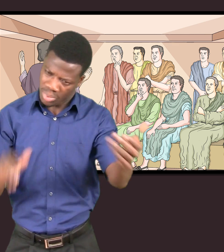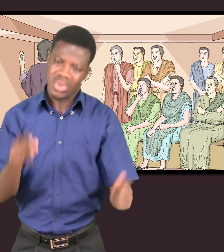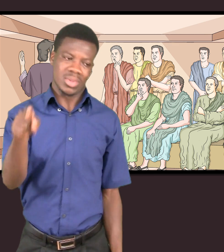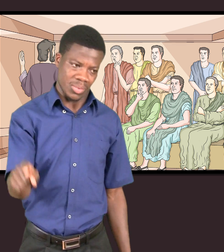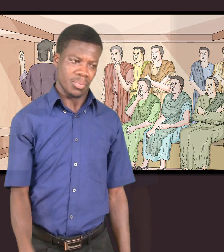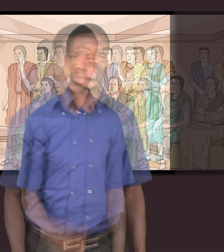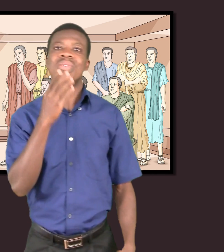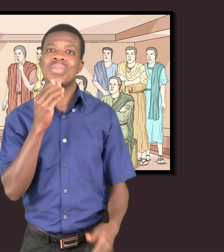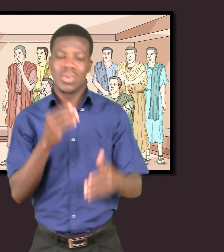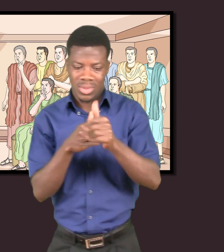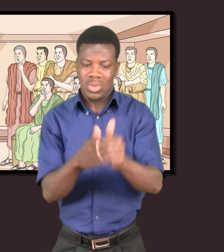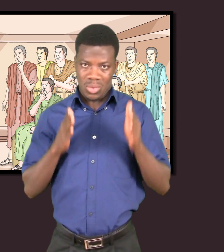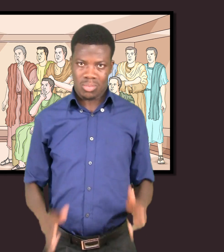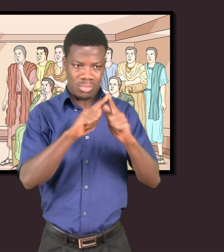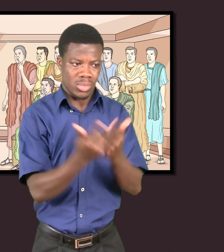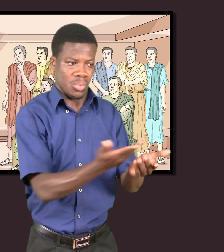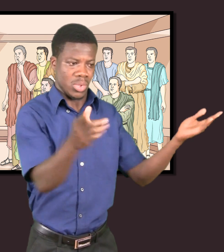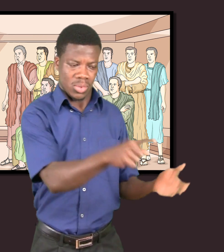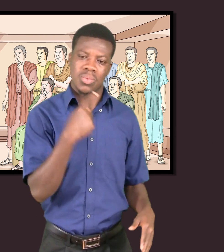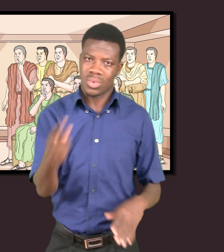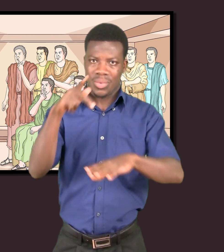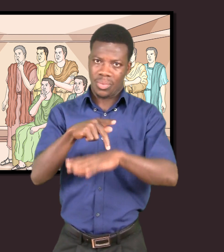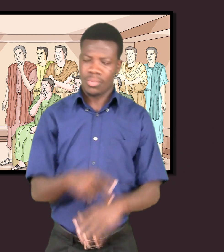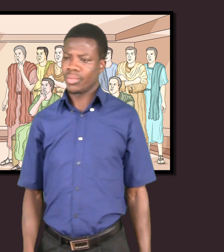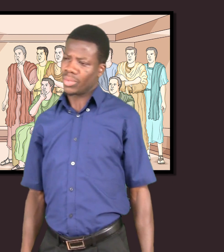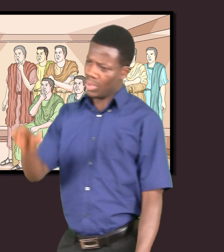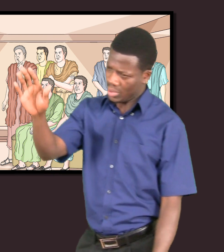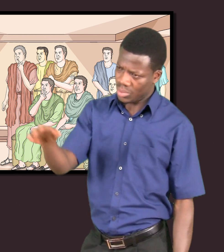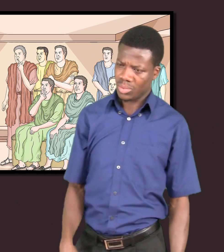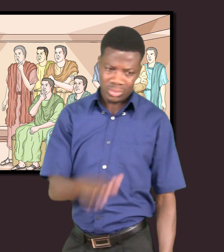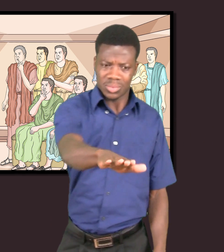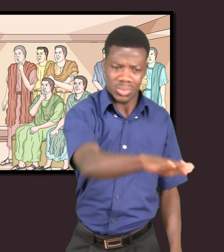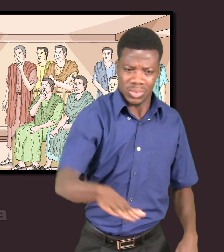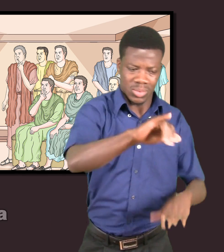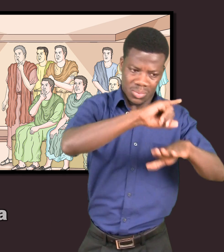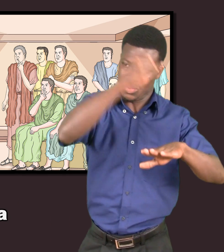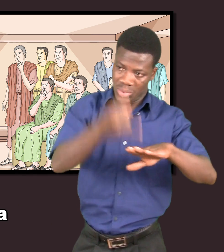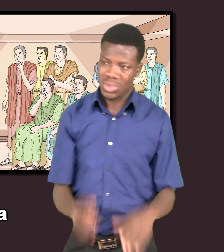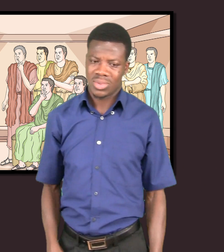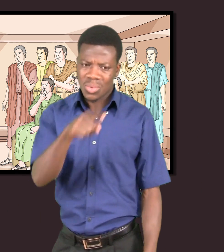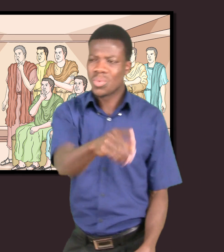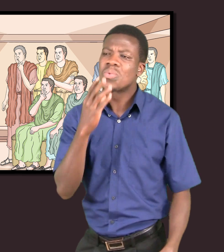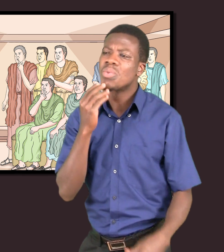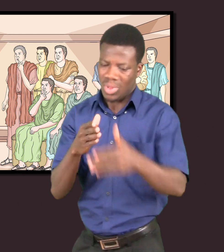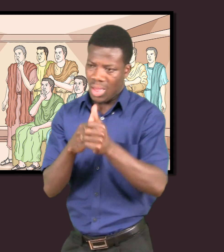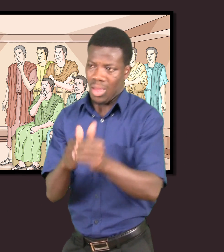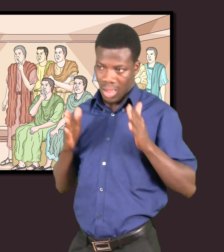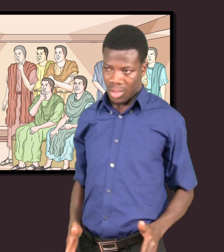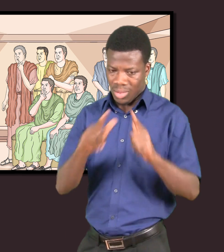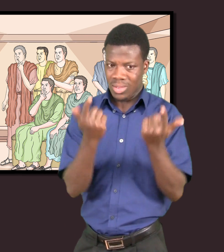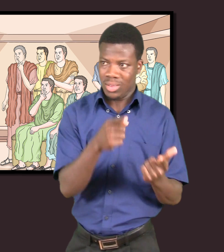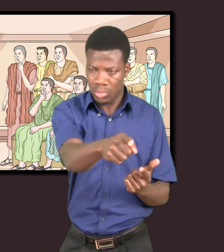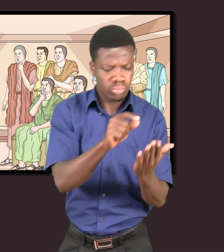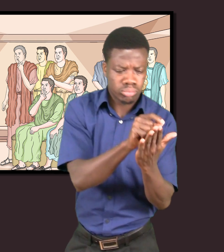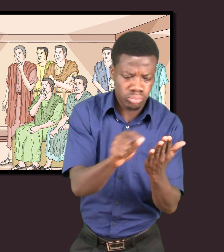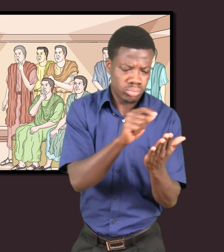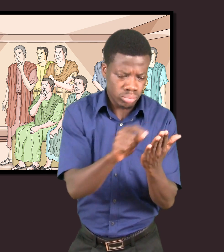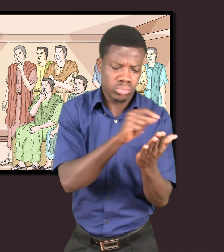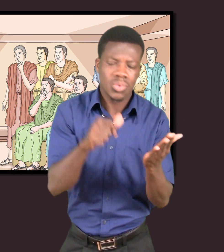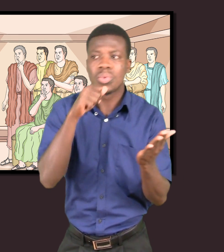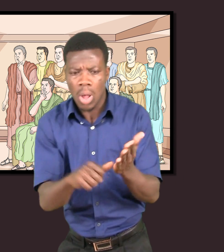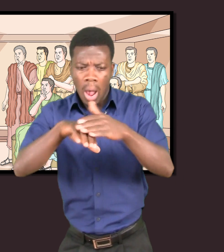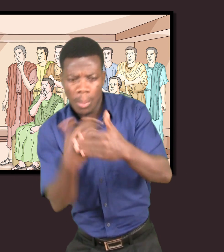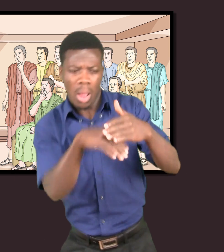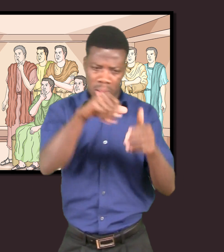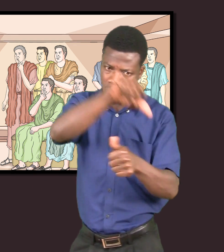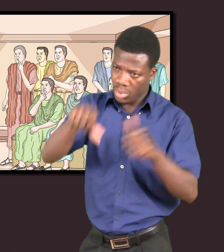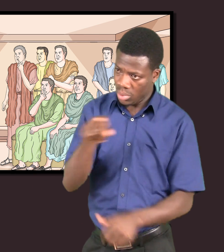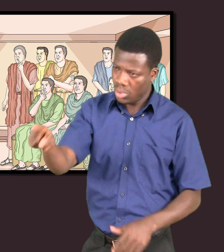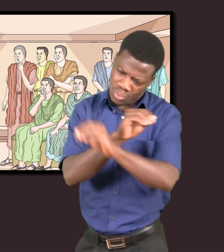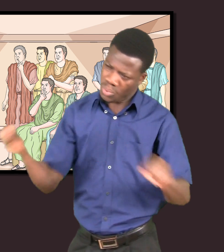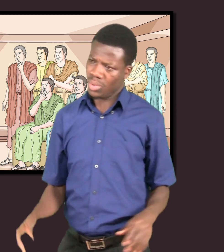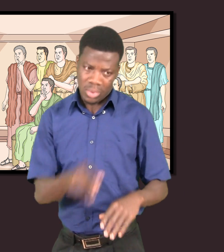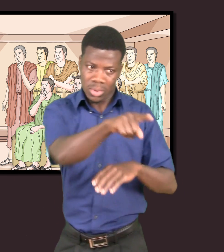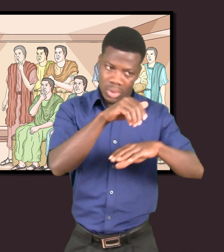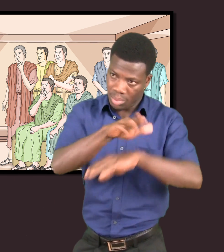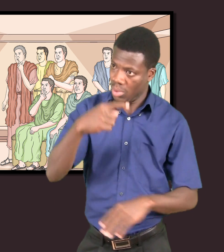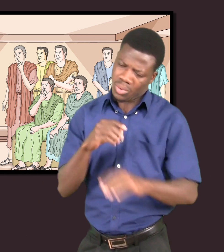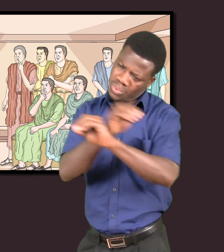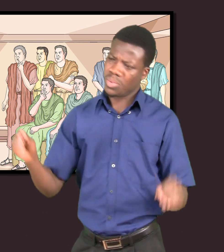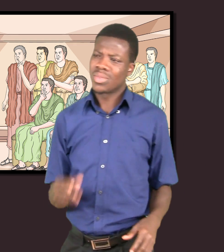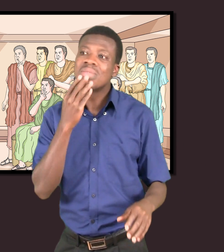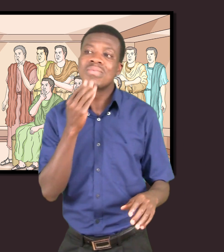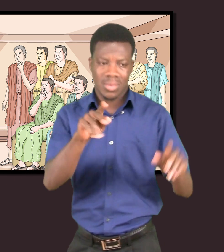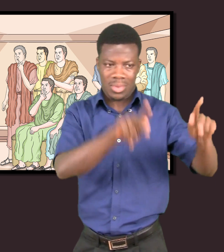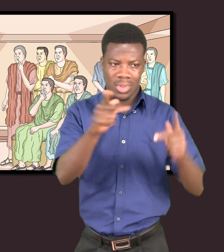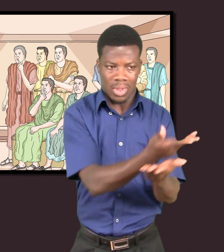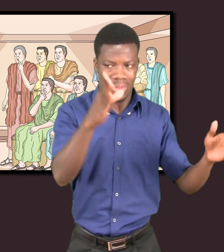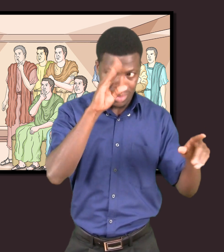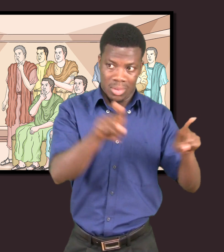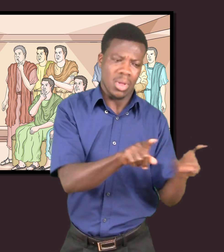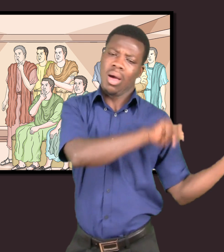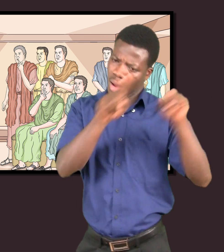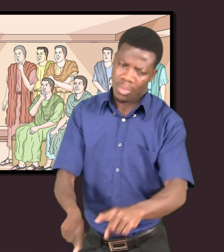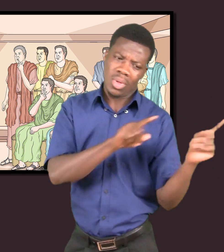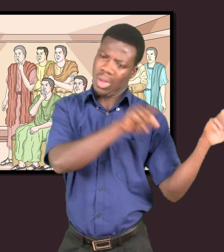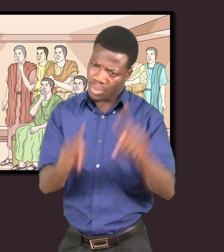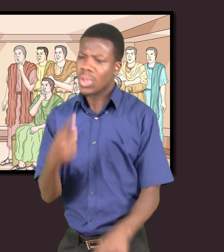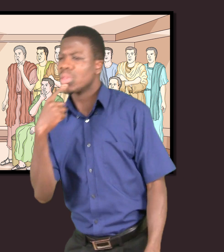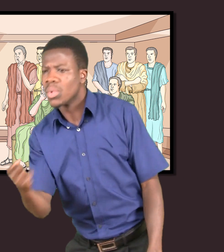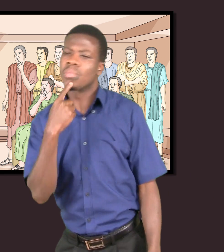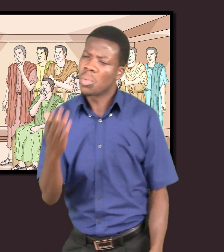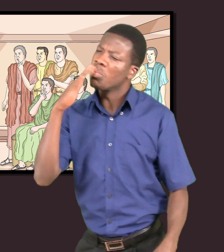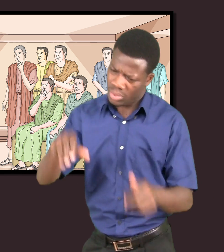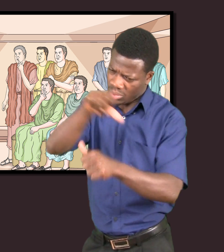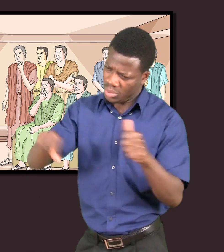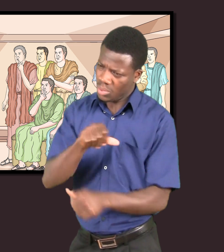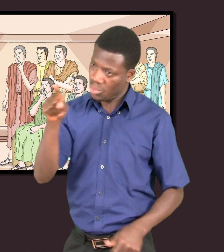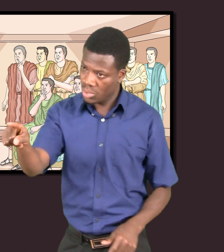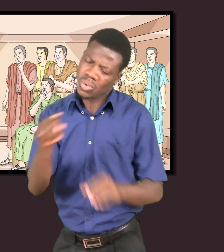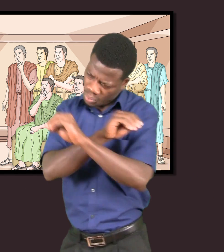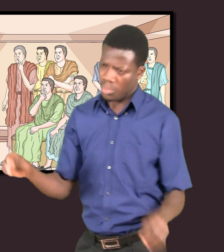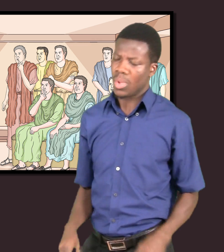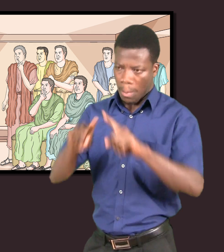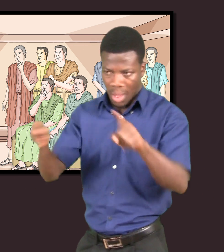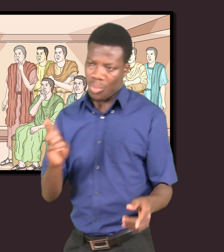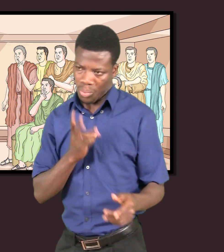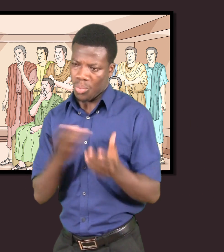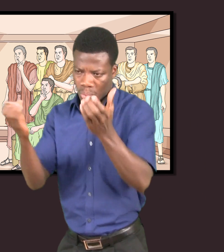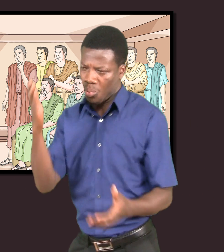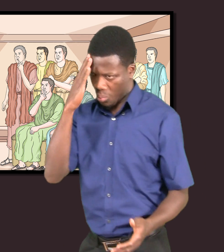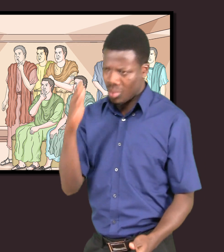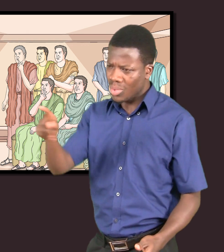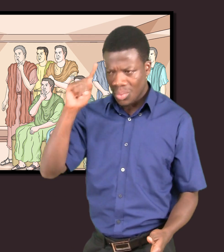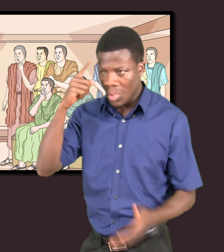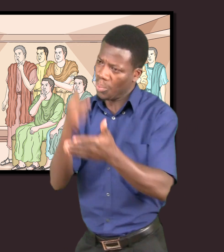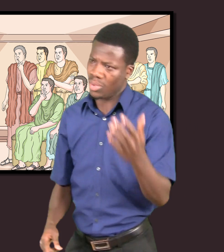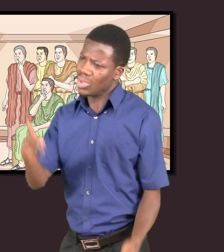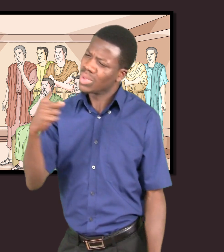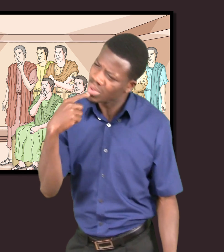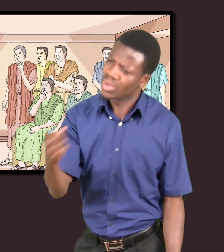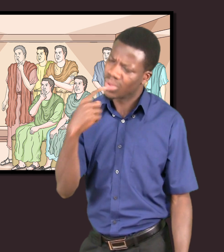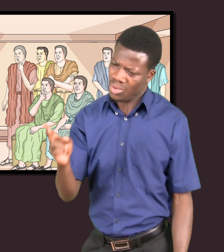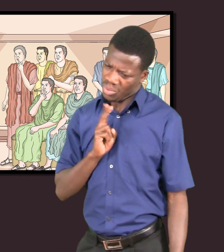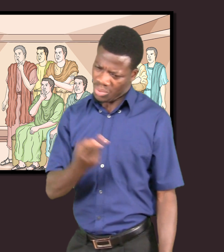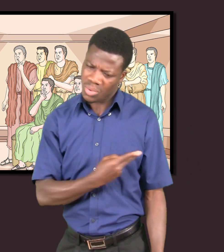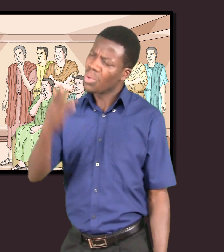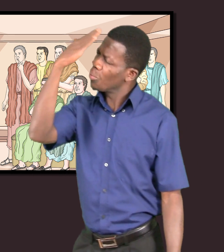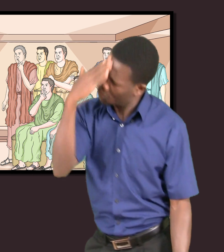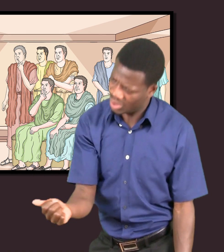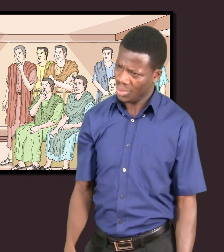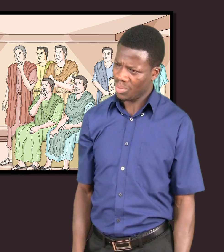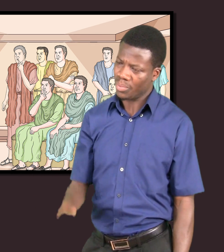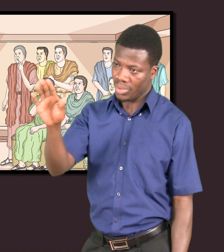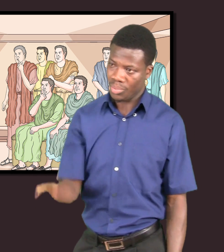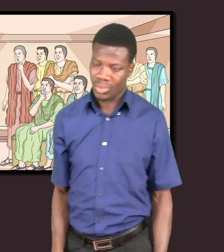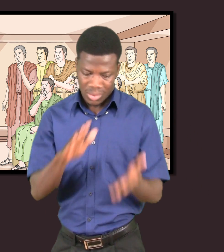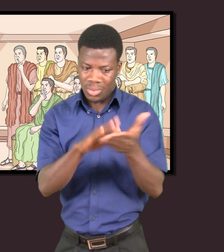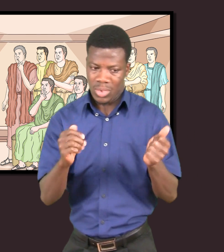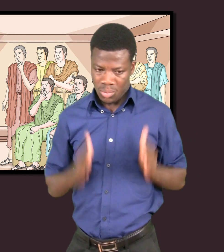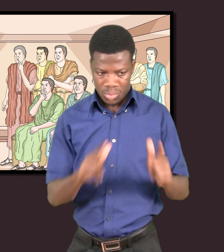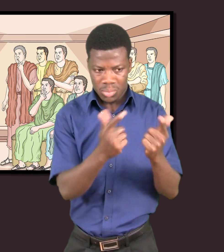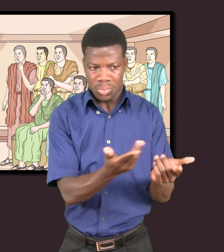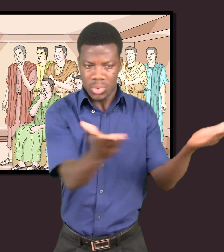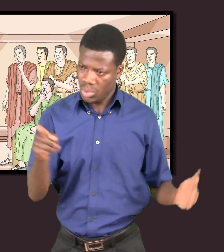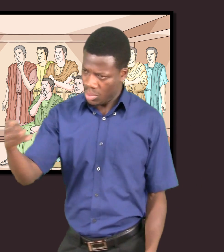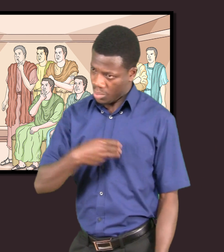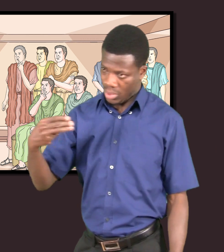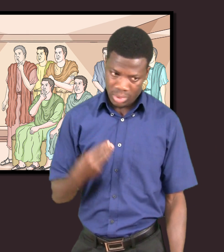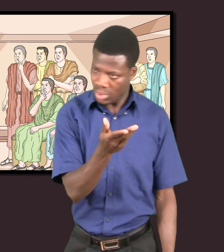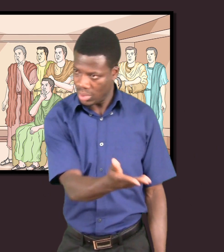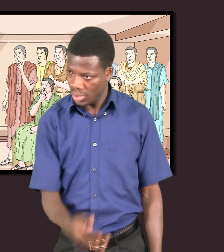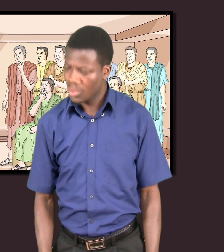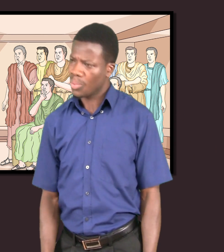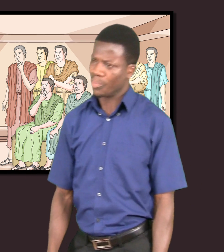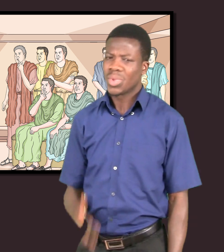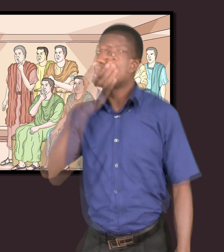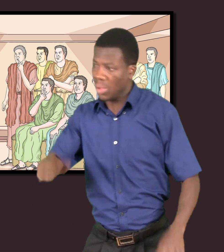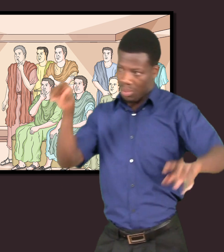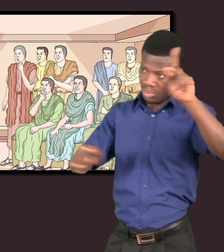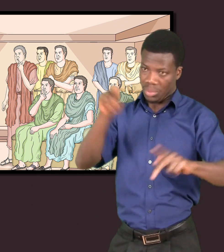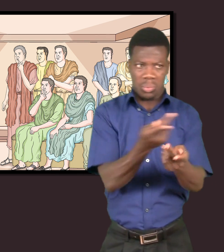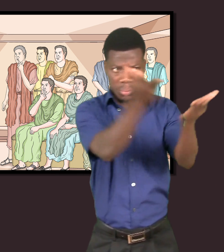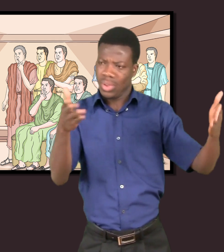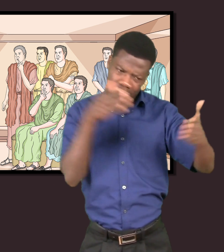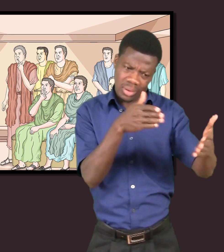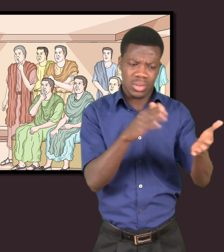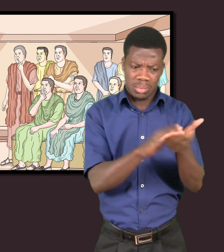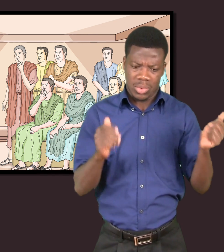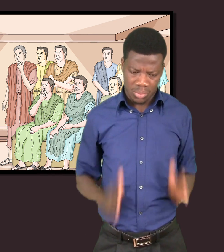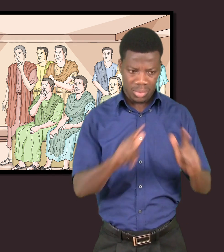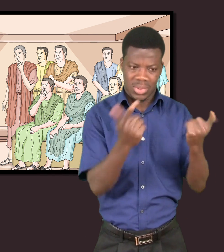The leaders replied, “We have not received any letters about you from Judea, nor have any of the brothers from there reported or even mentioned anything bad about you.